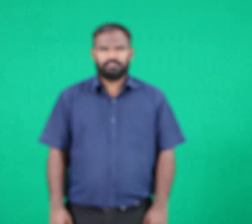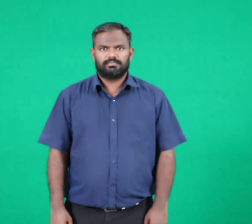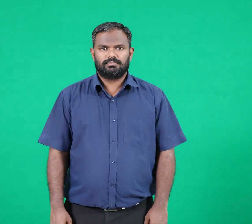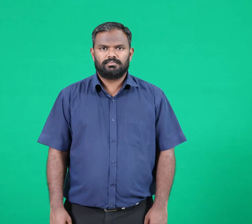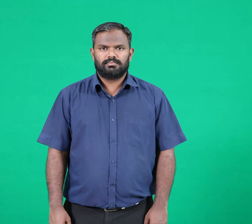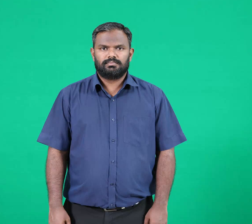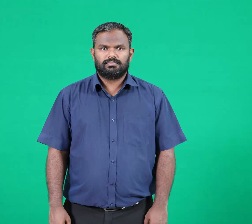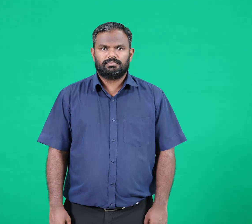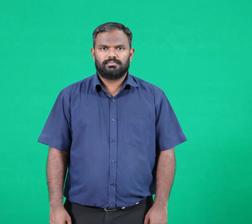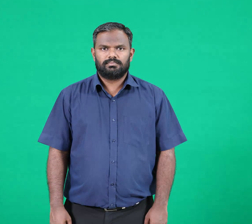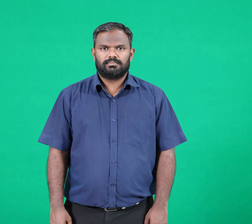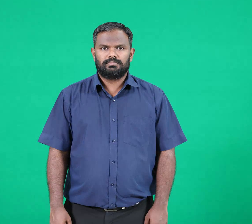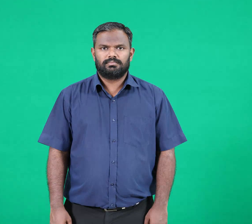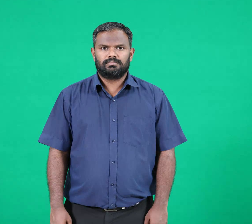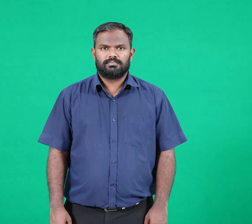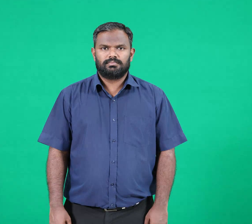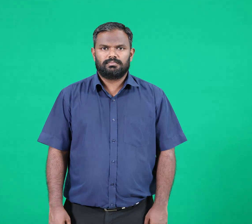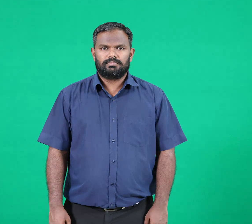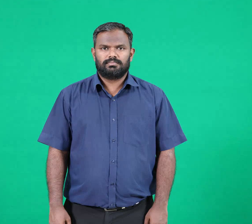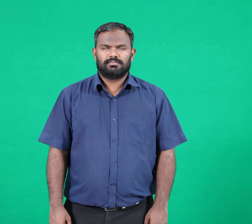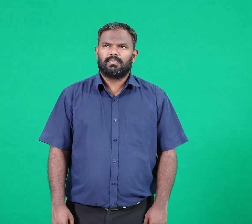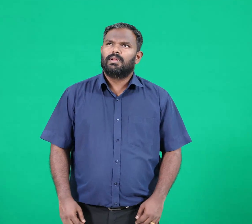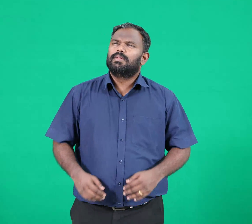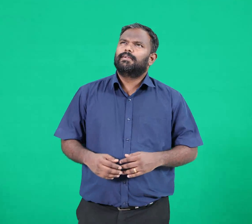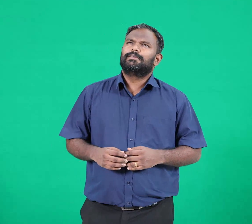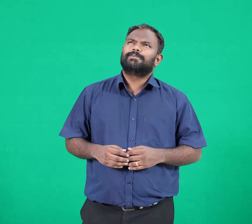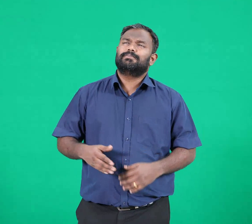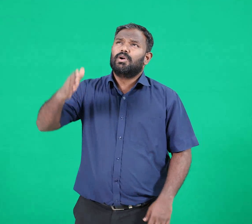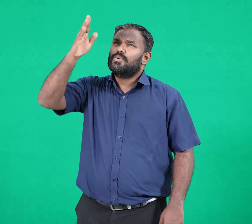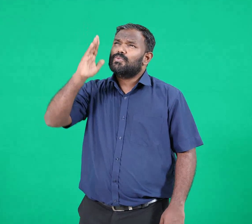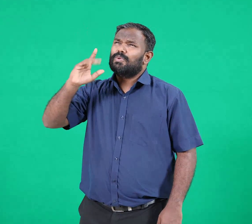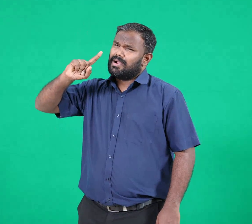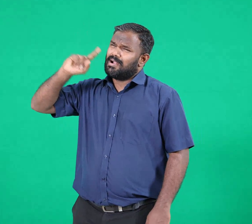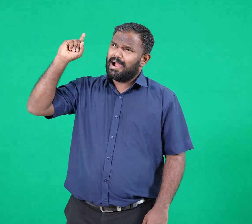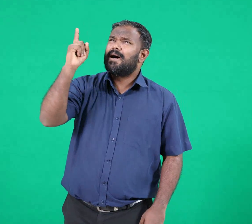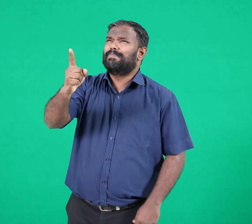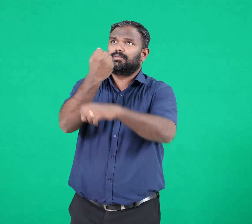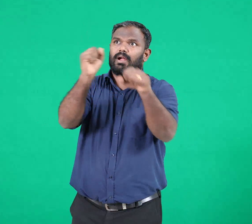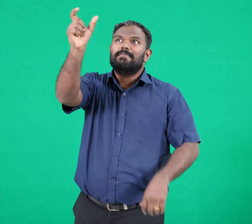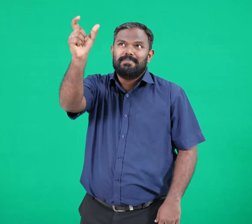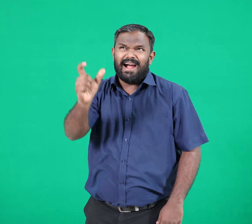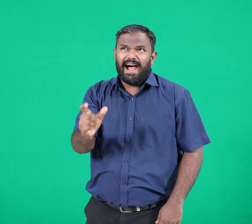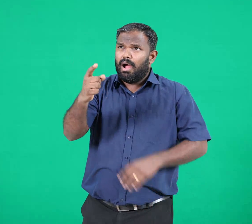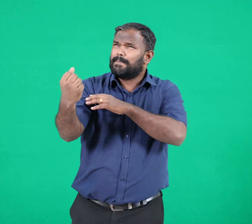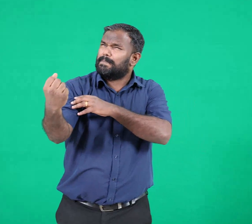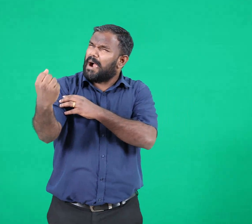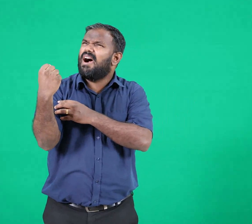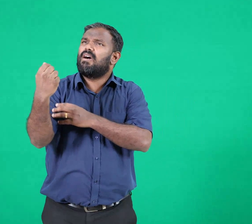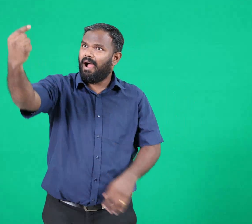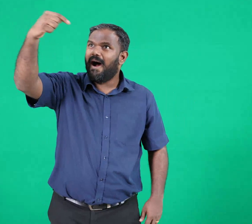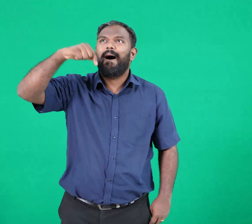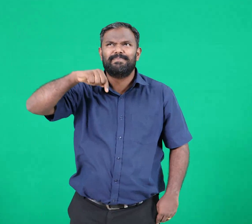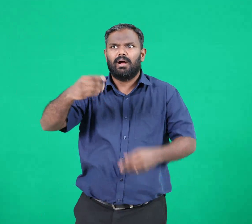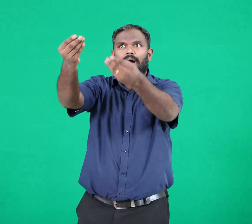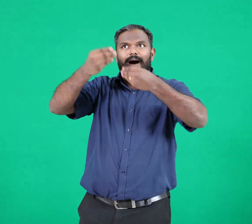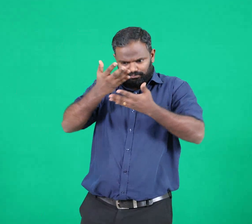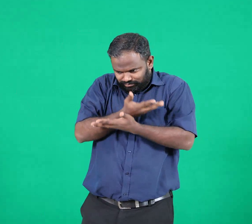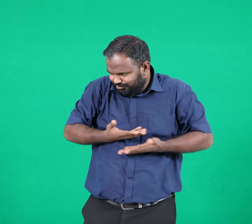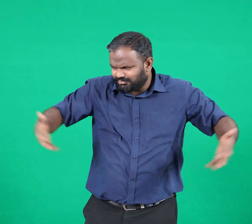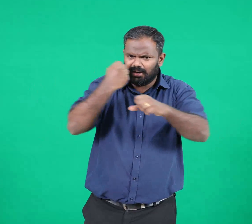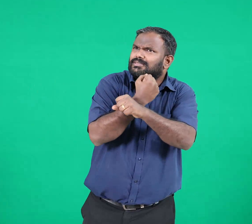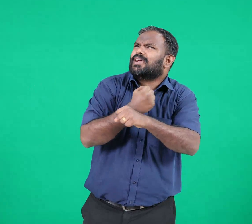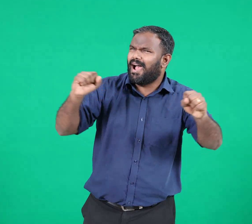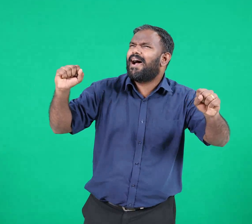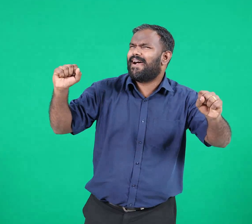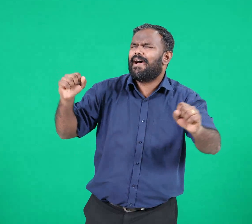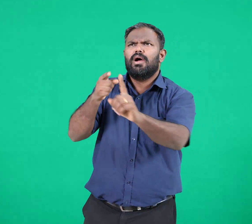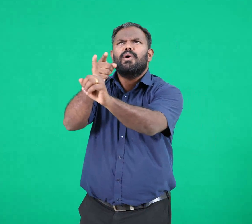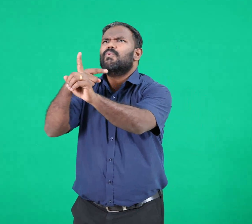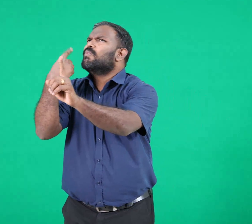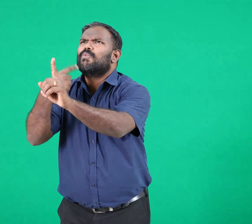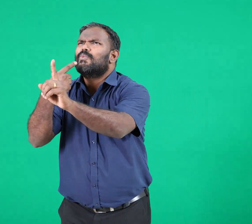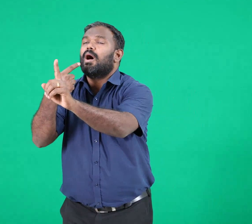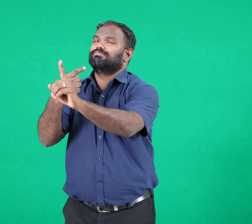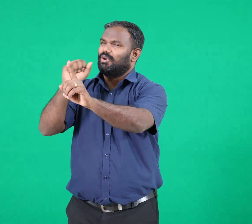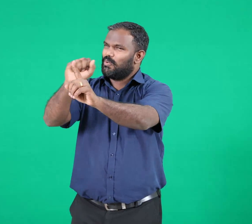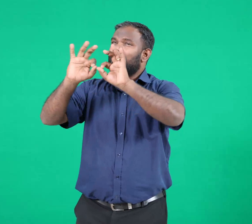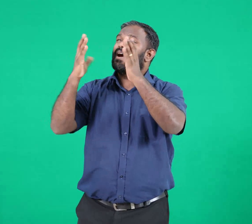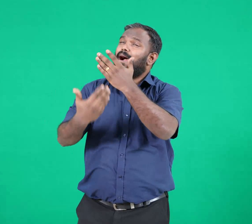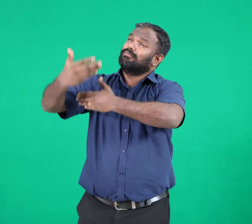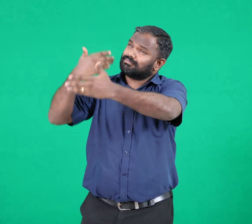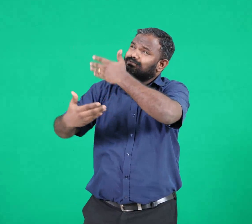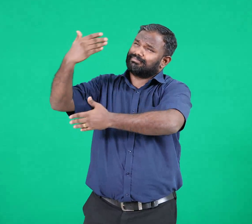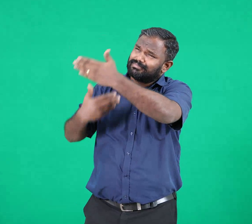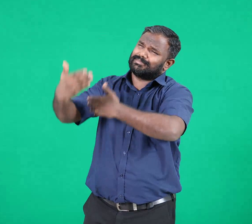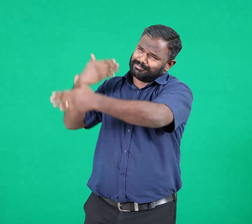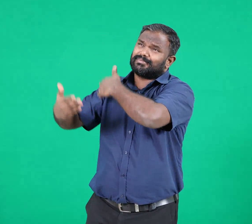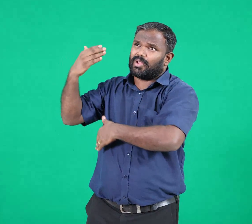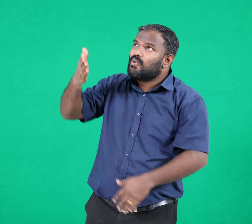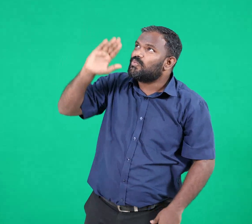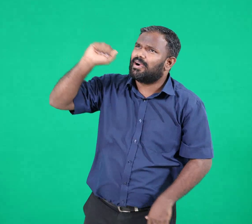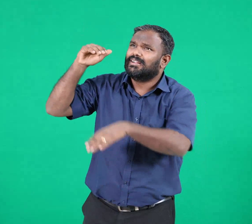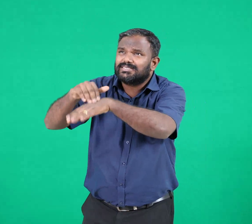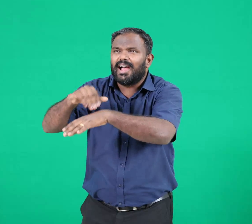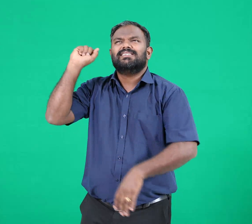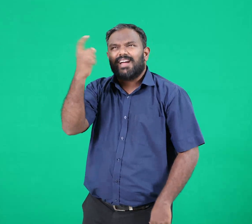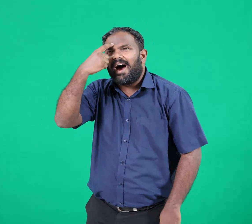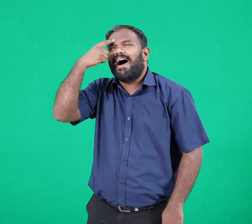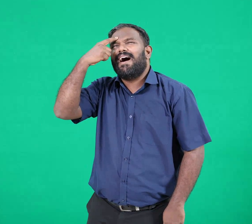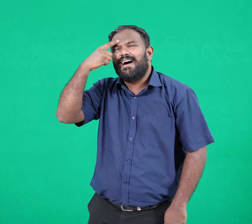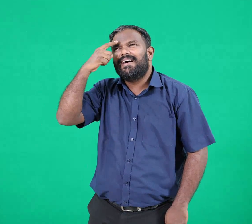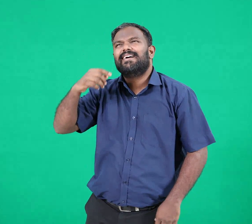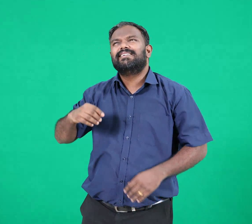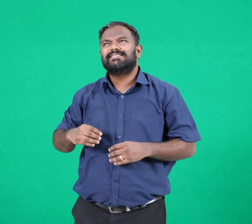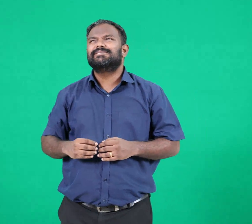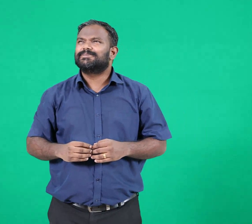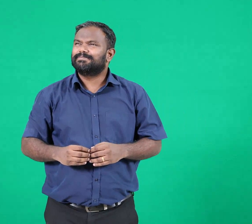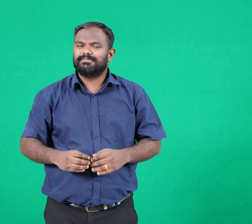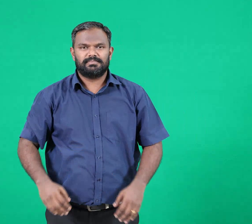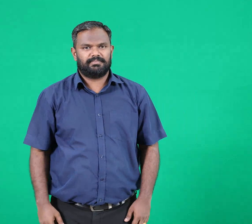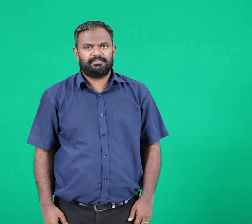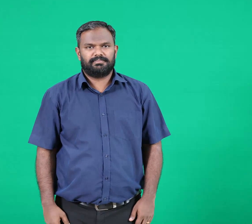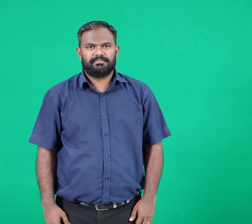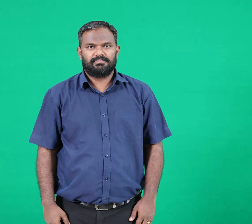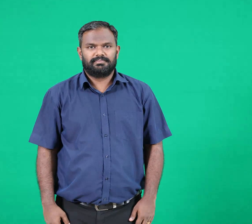He has raised up a horn of salvation for us in the house of His servant David,